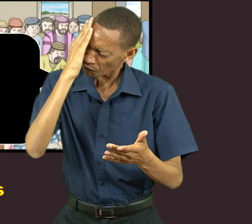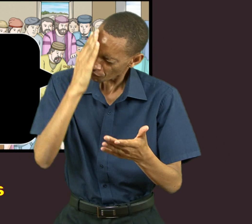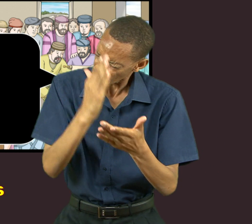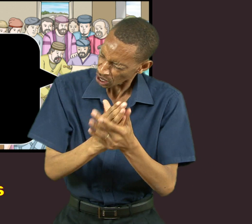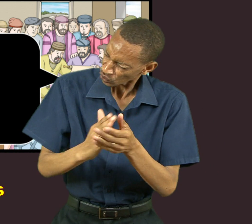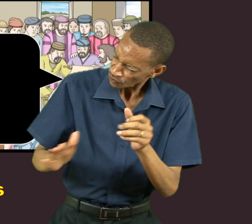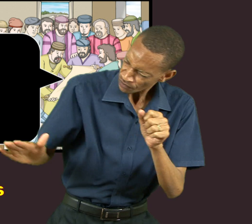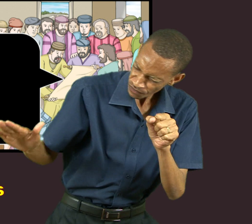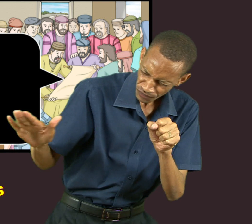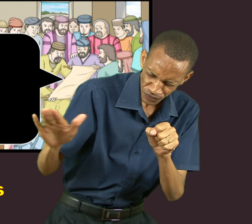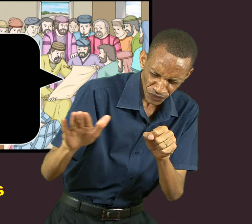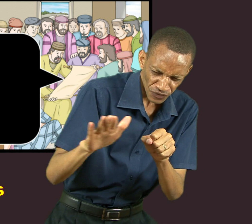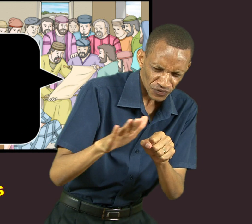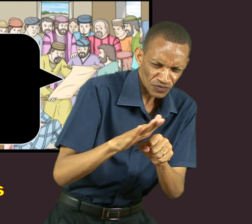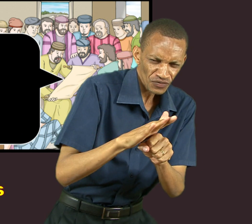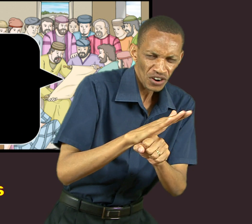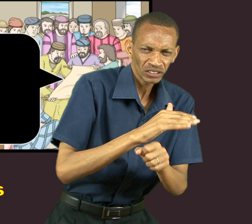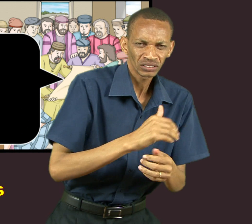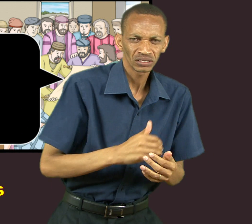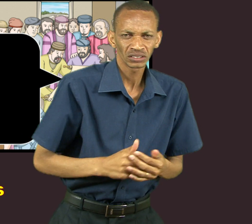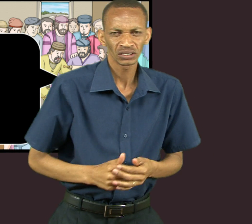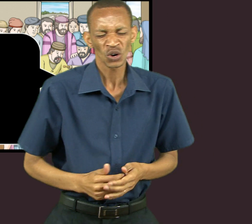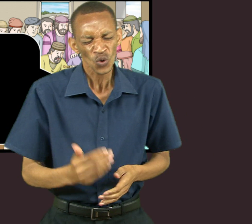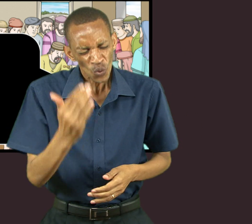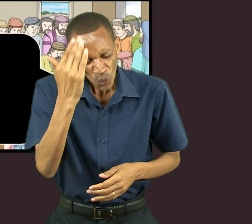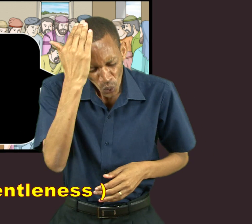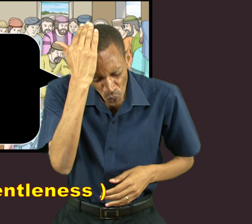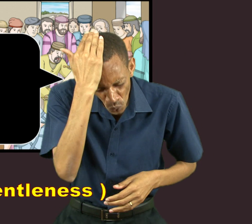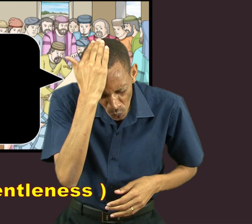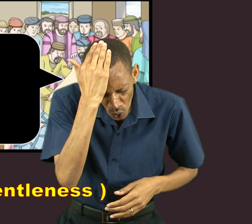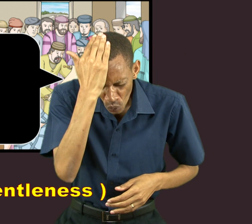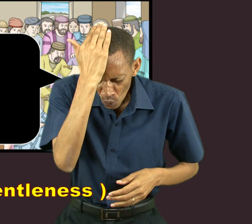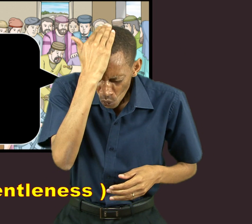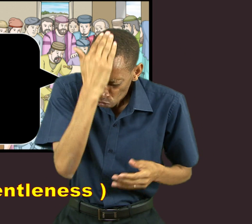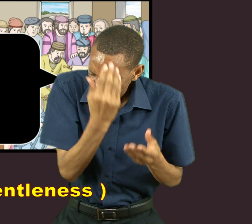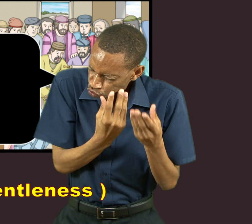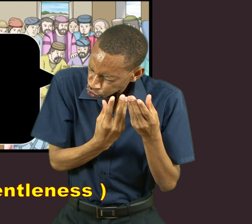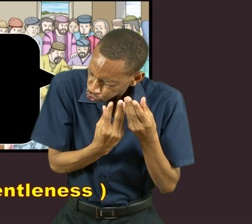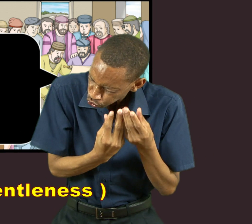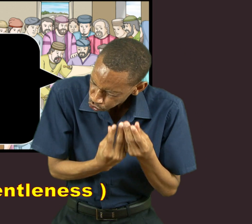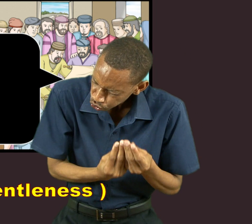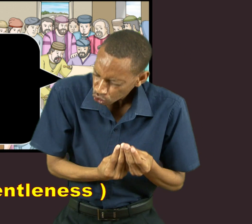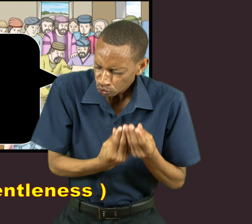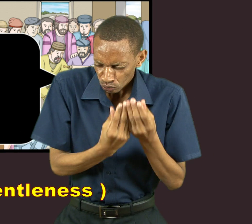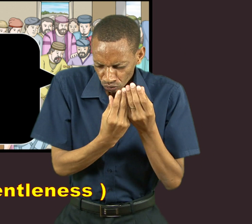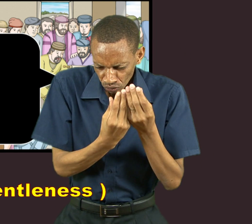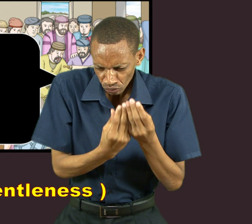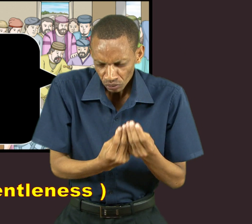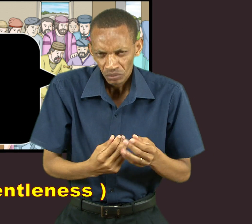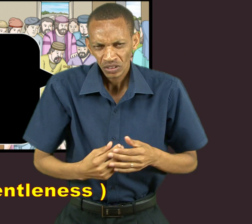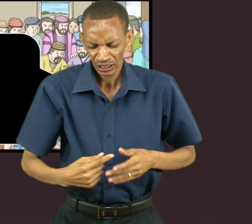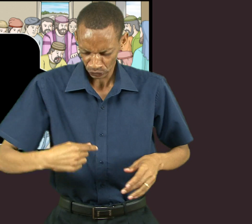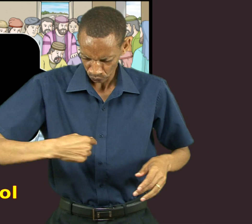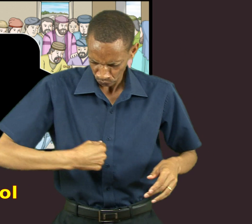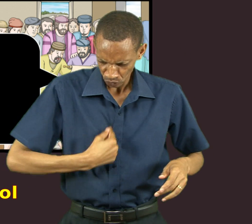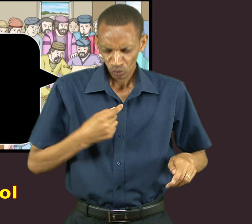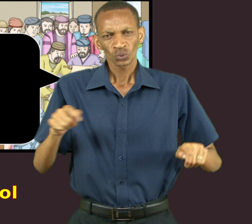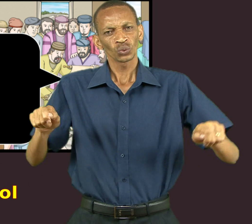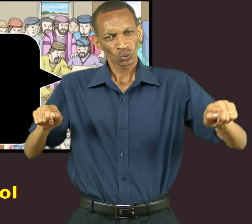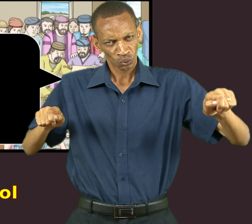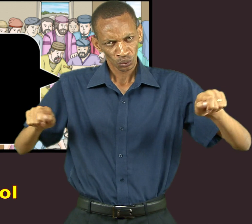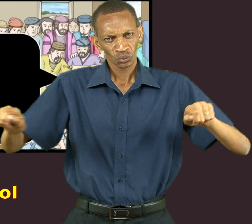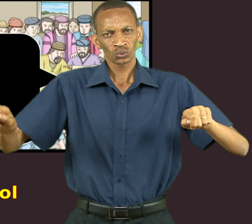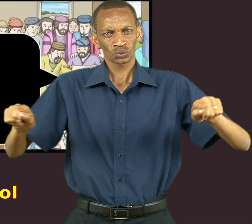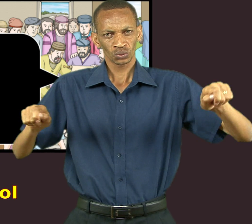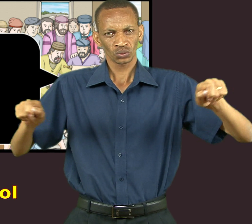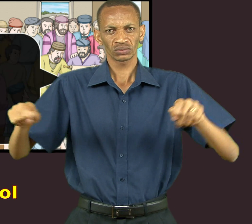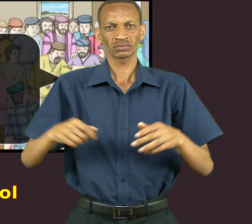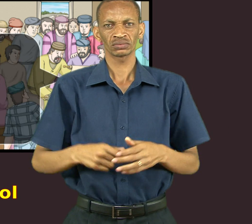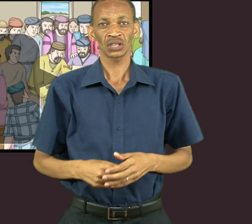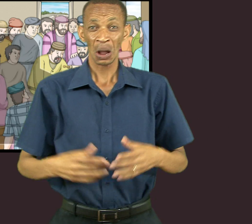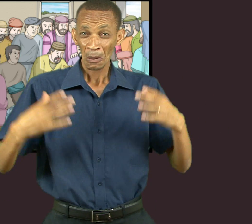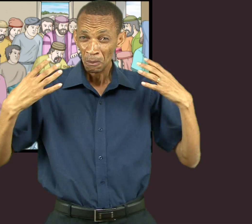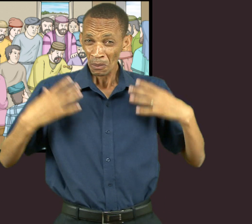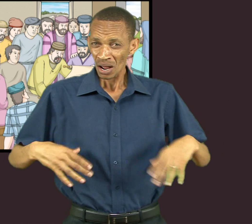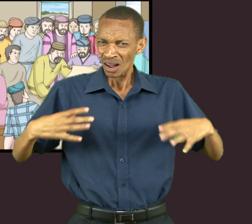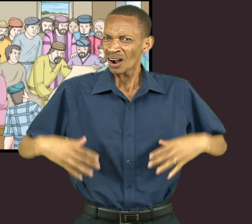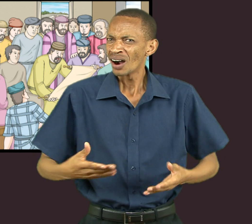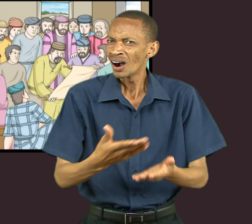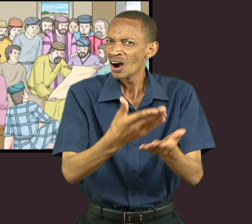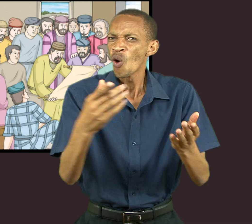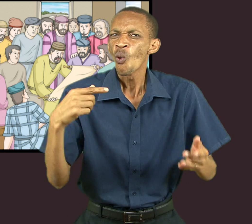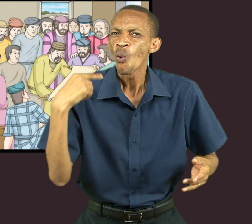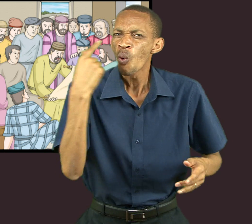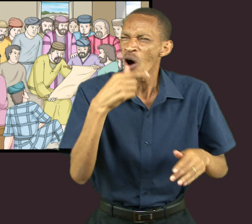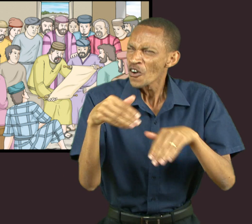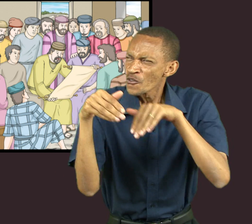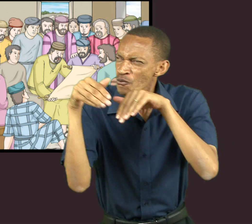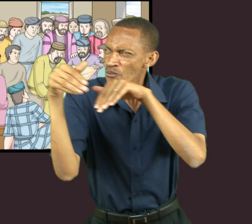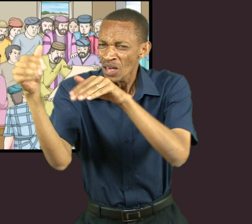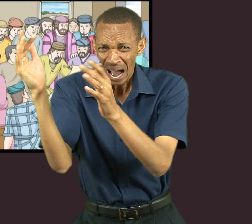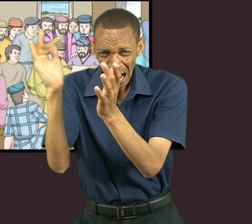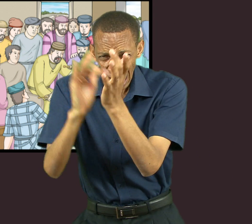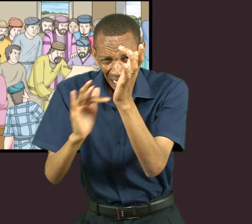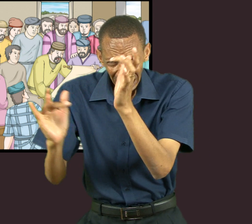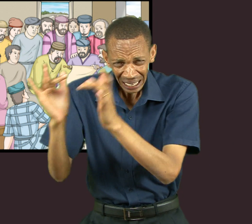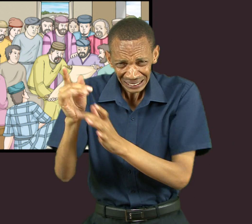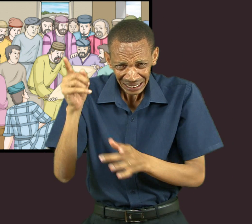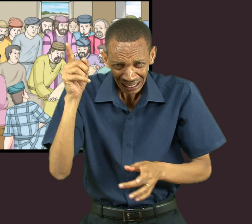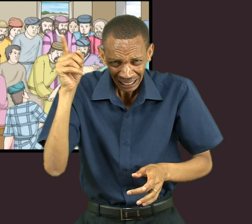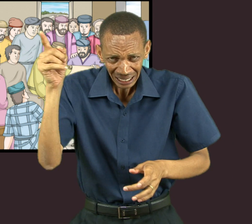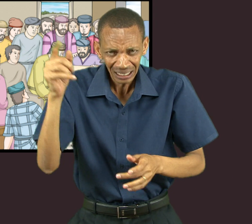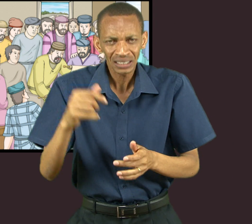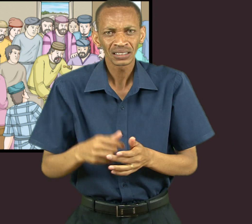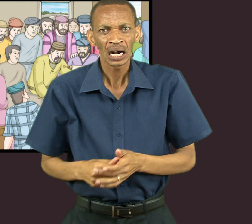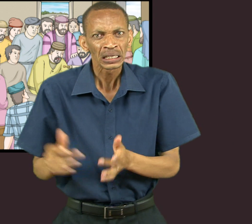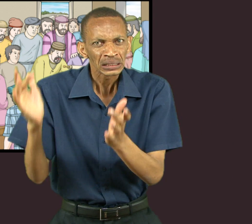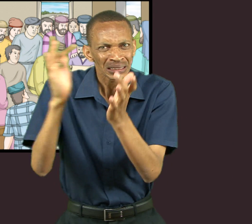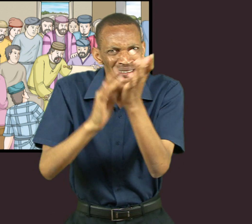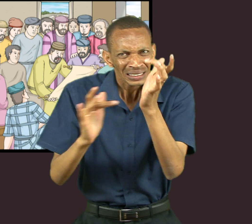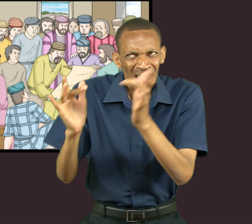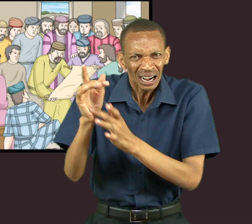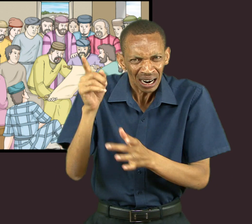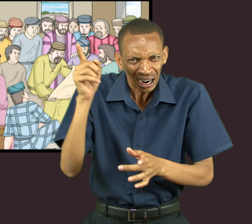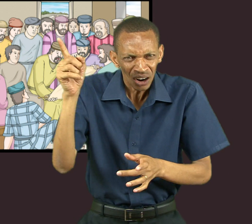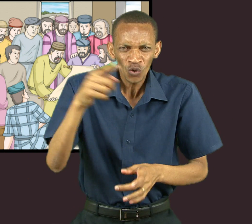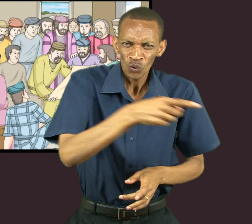Against such things there is no law.